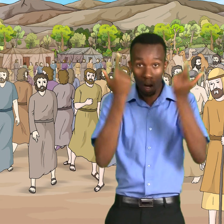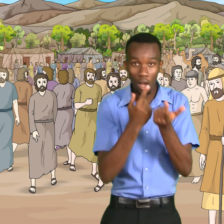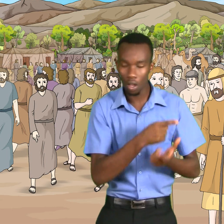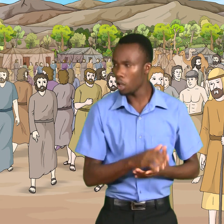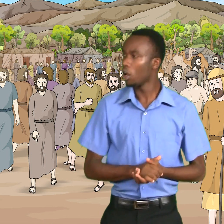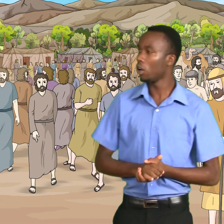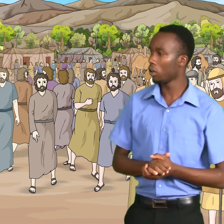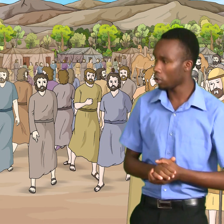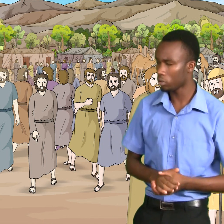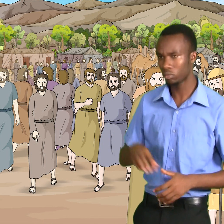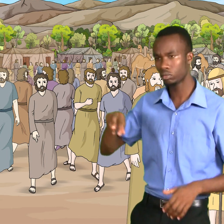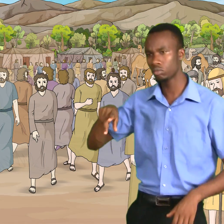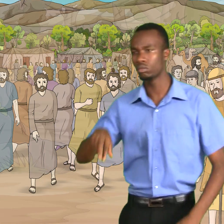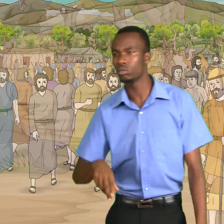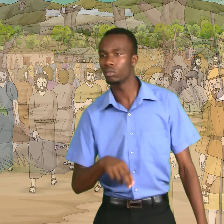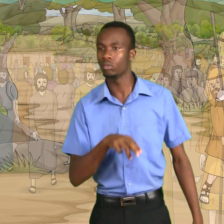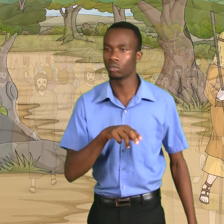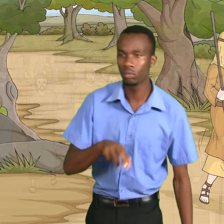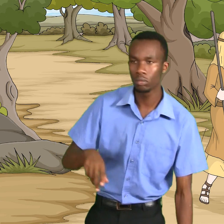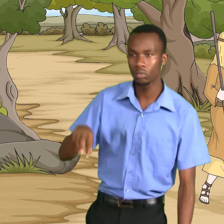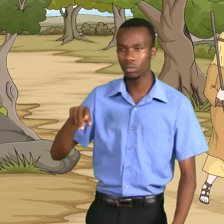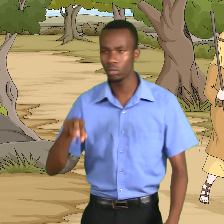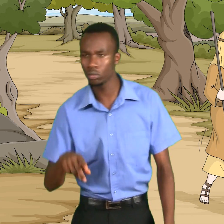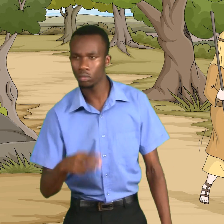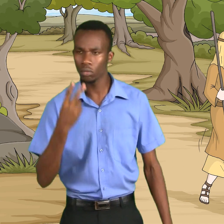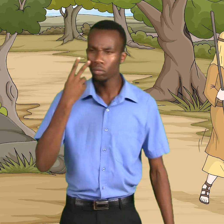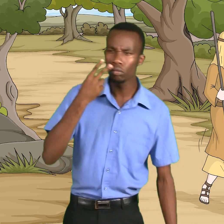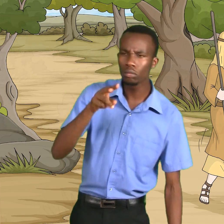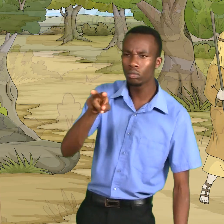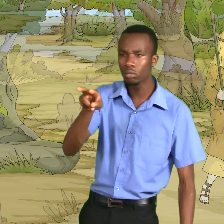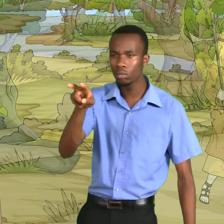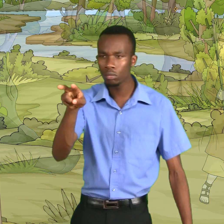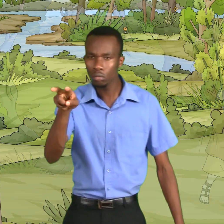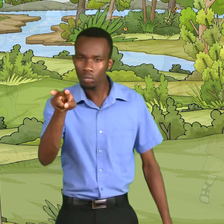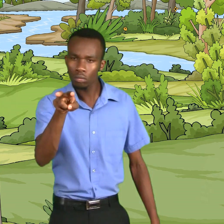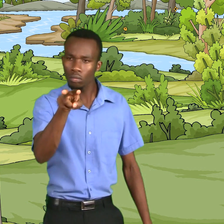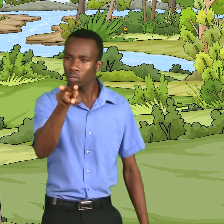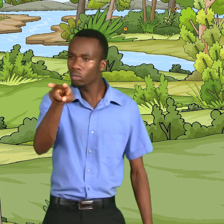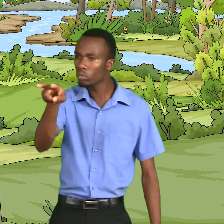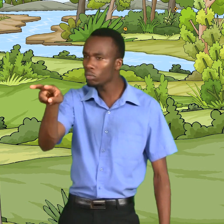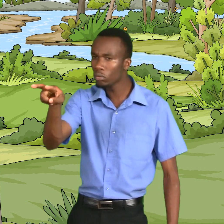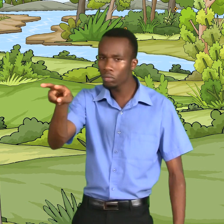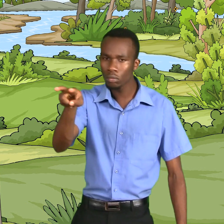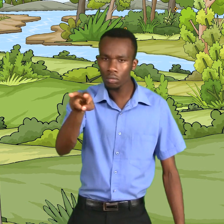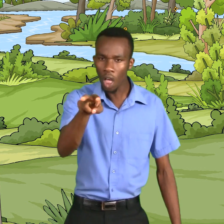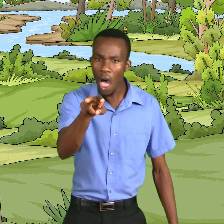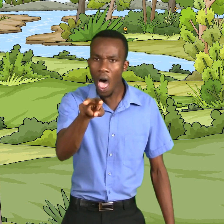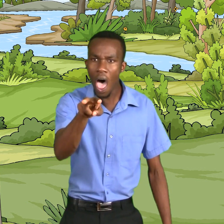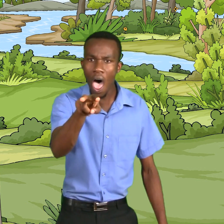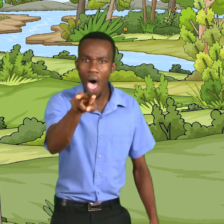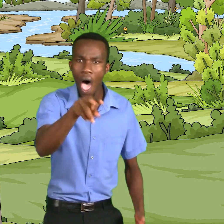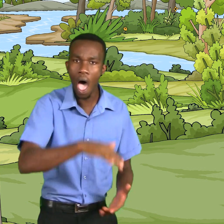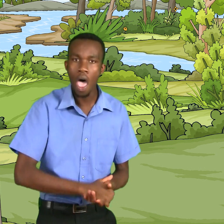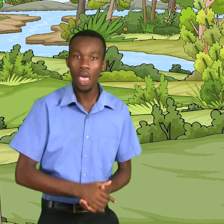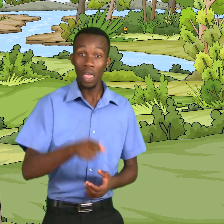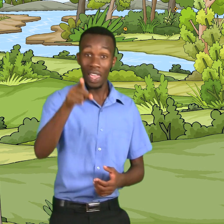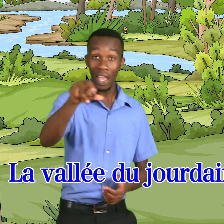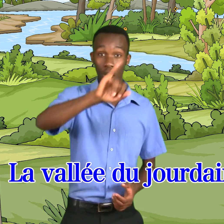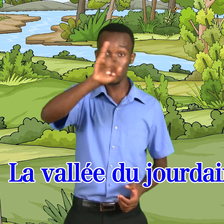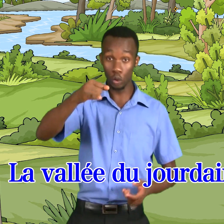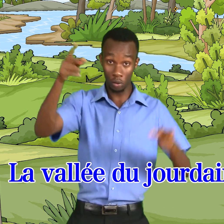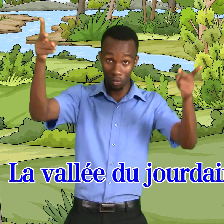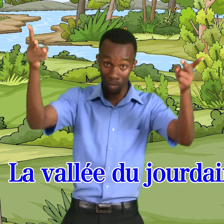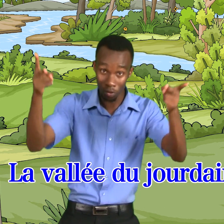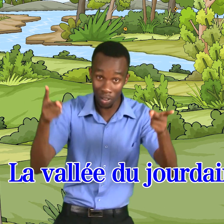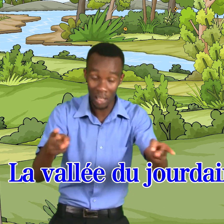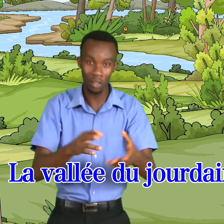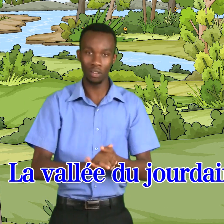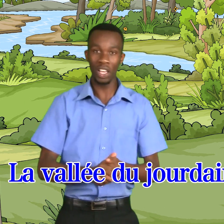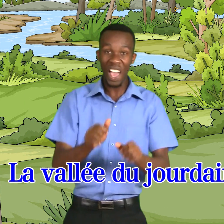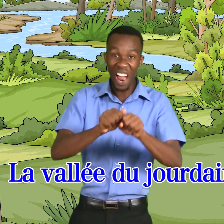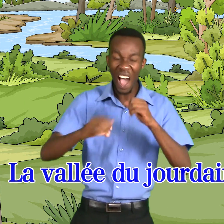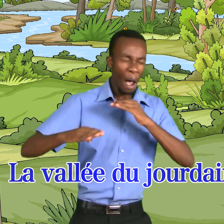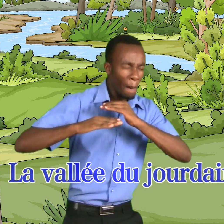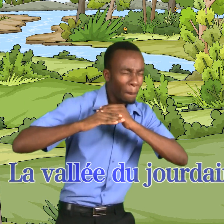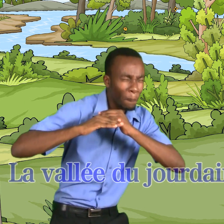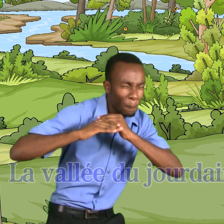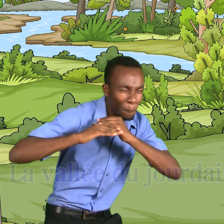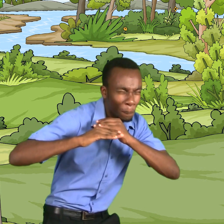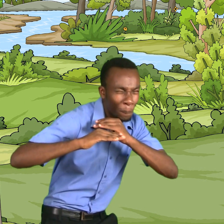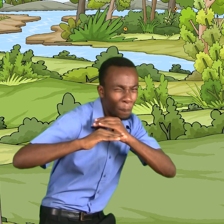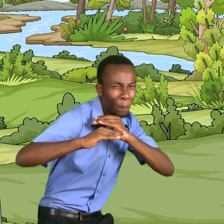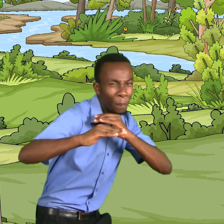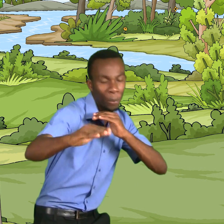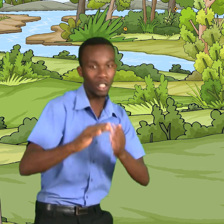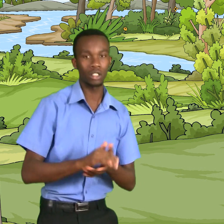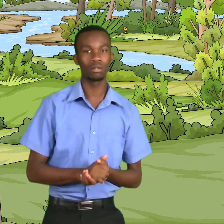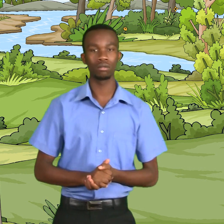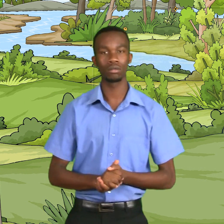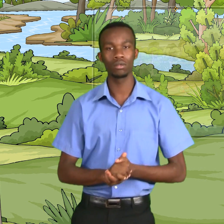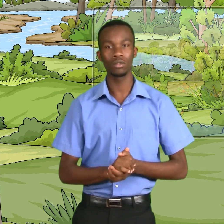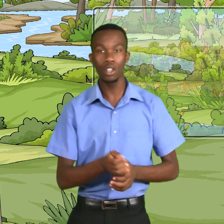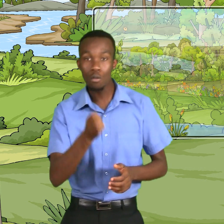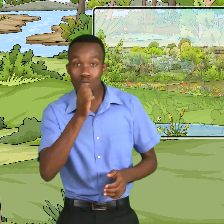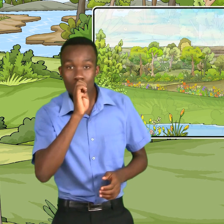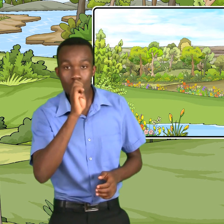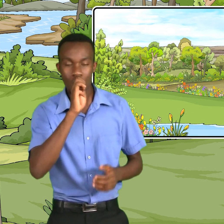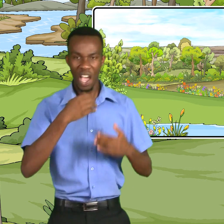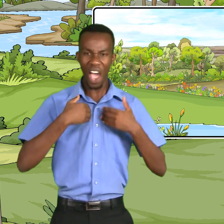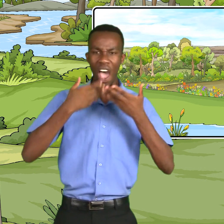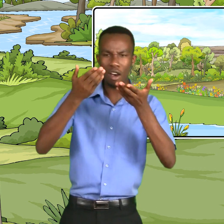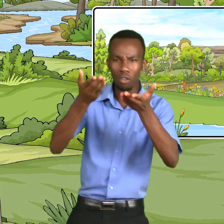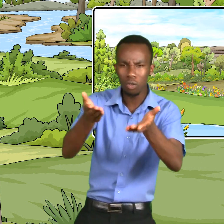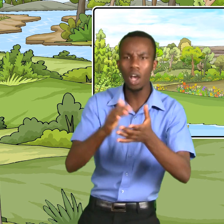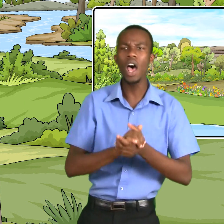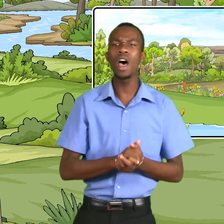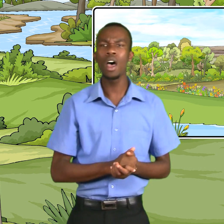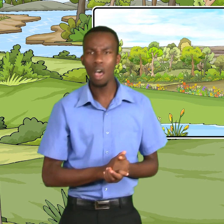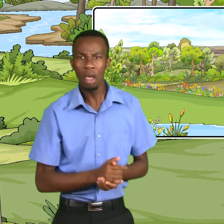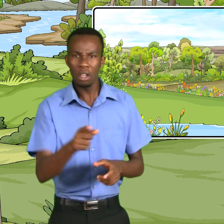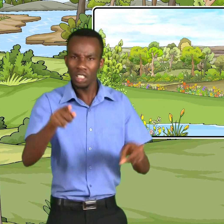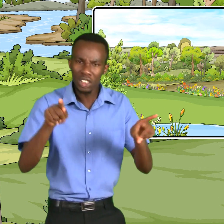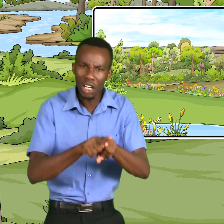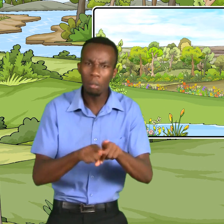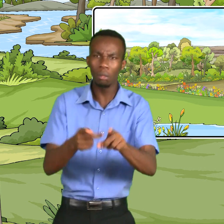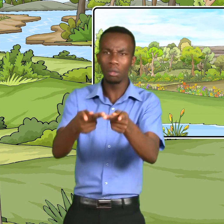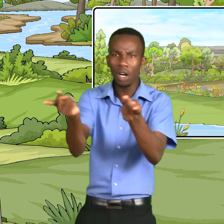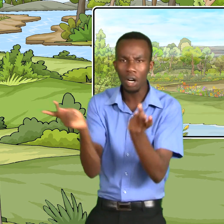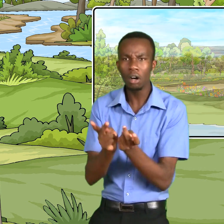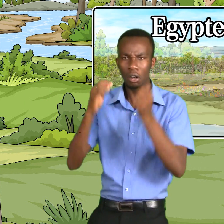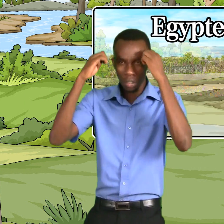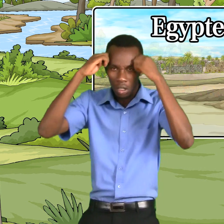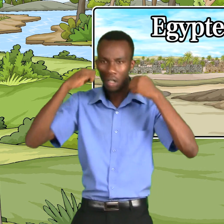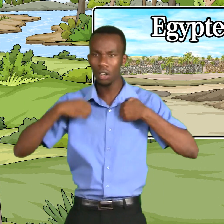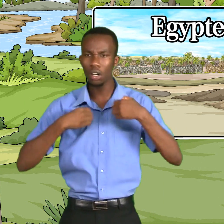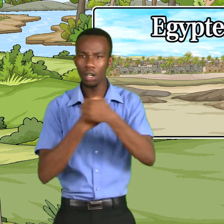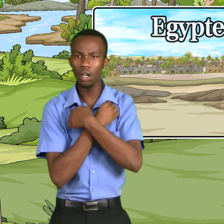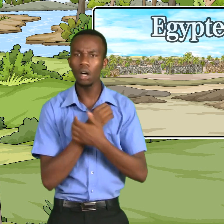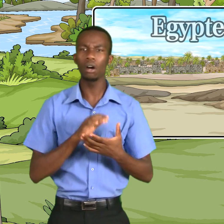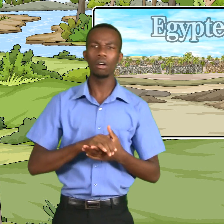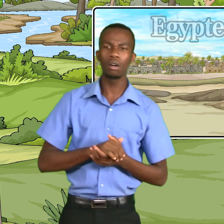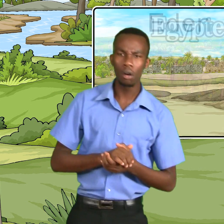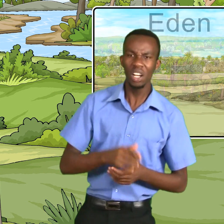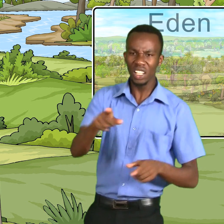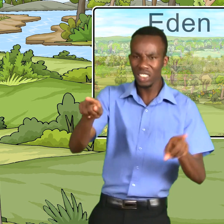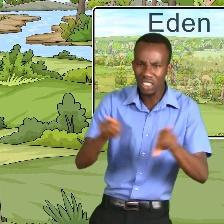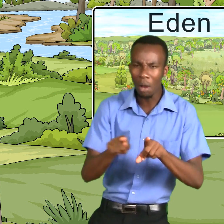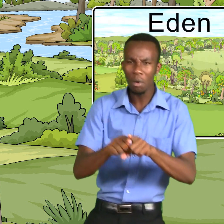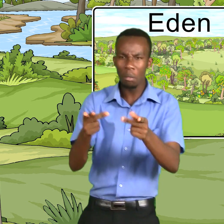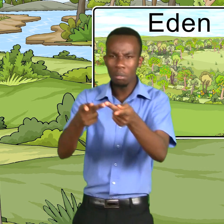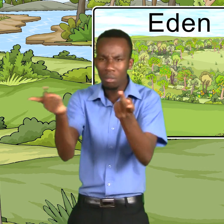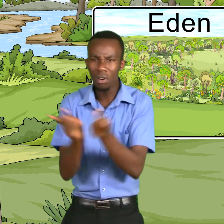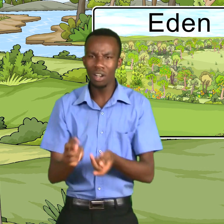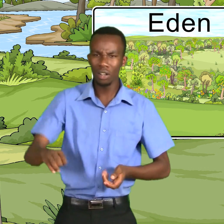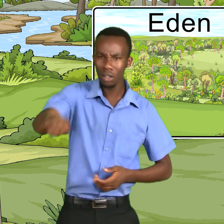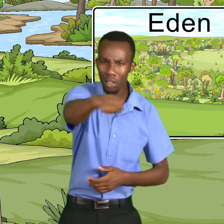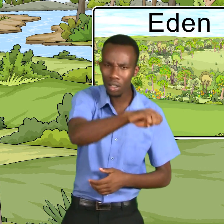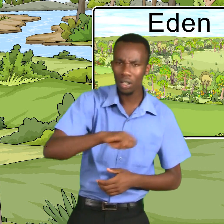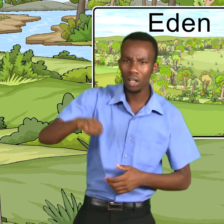And Lot looked out and saw that the whole plain of the Jordan, all the way to Zoar, was well watered like the garden of the LORD, like the land of Egypt.